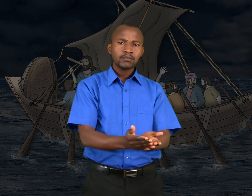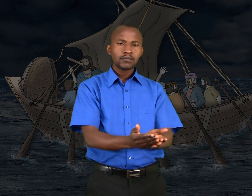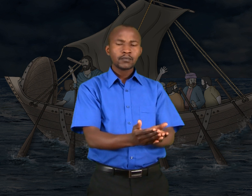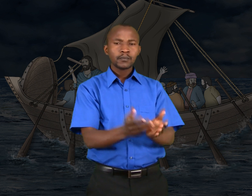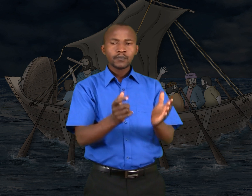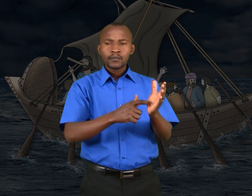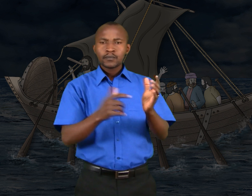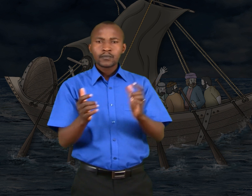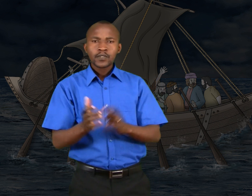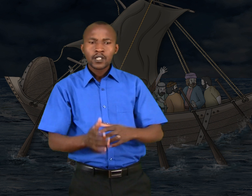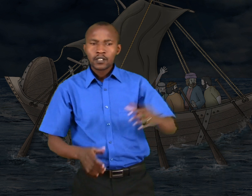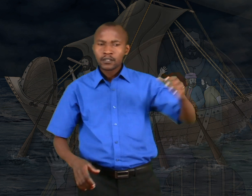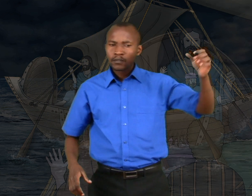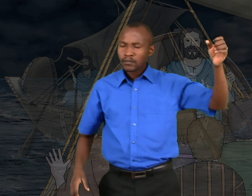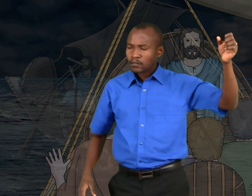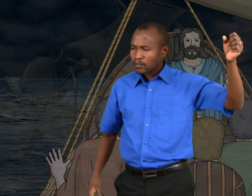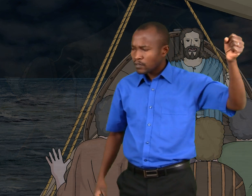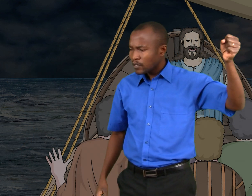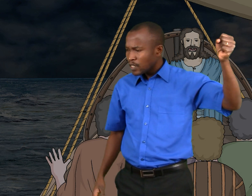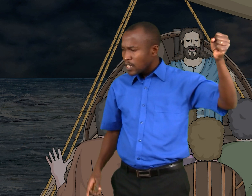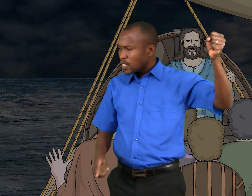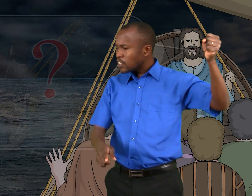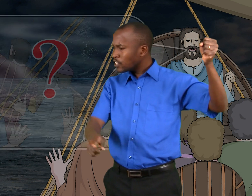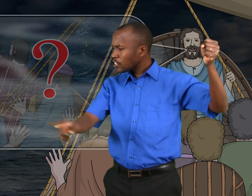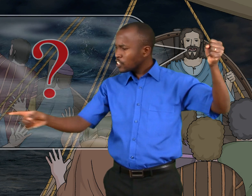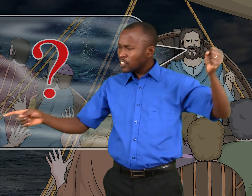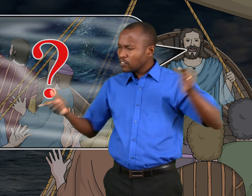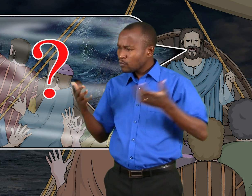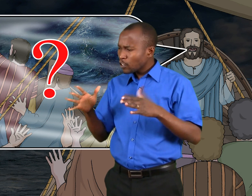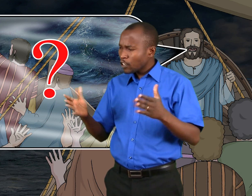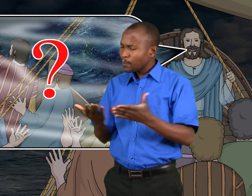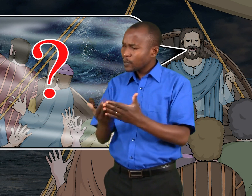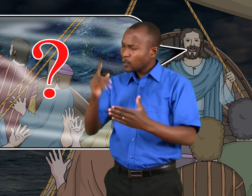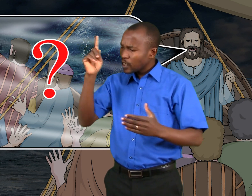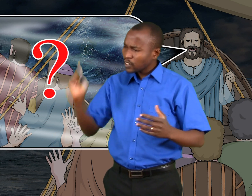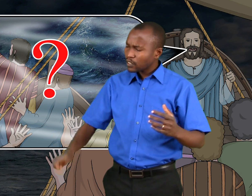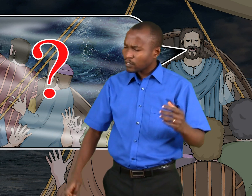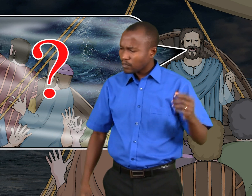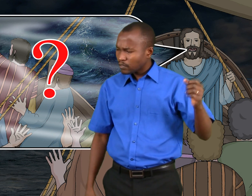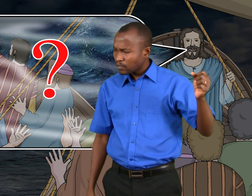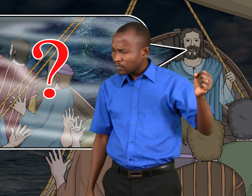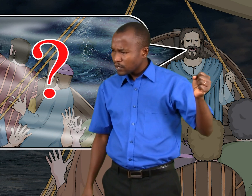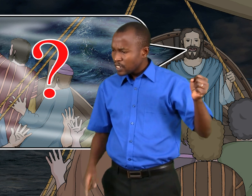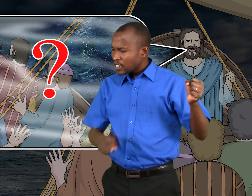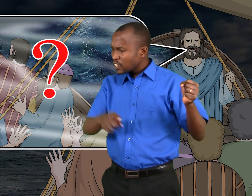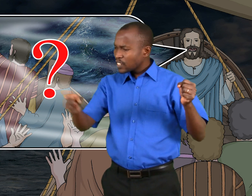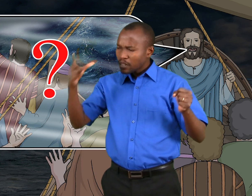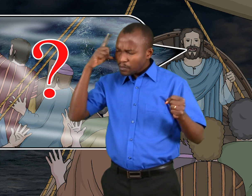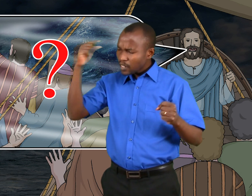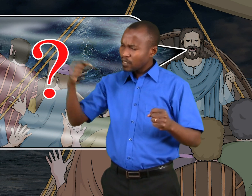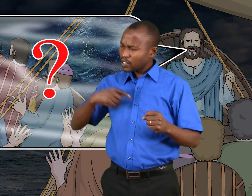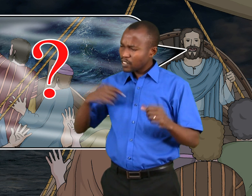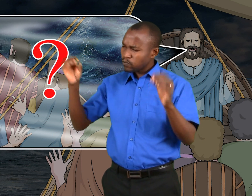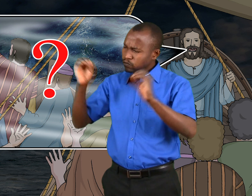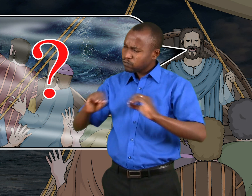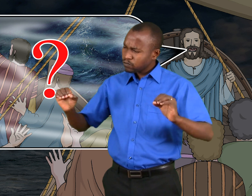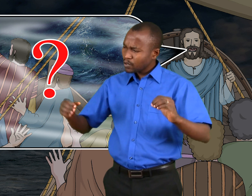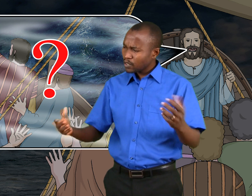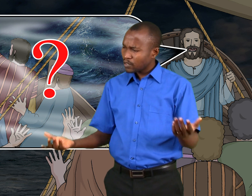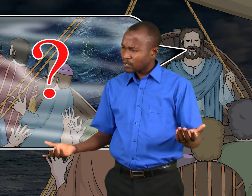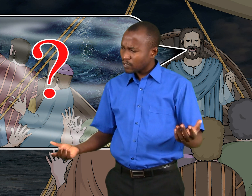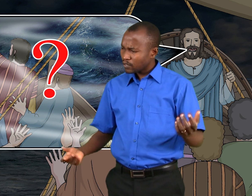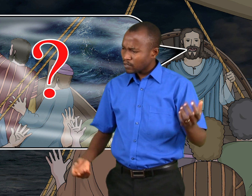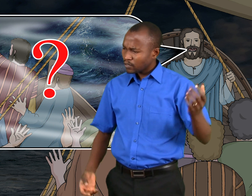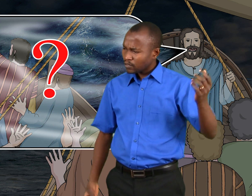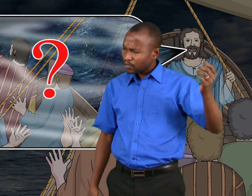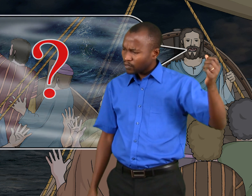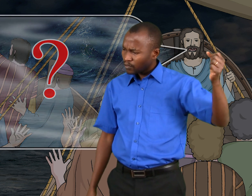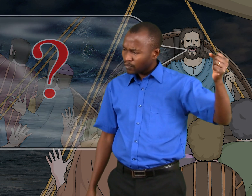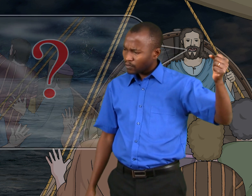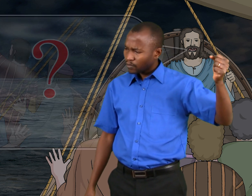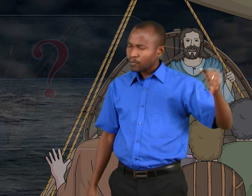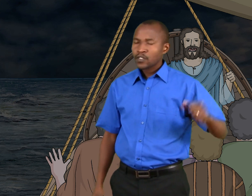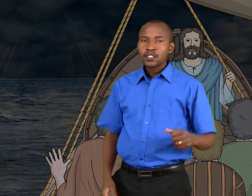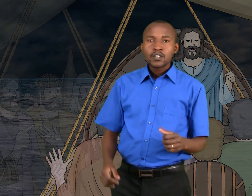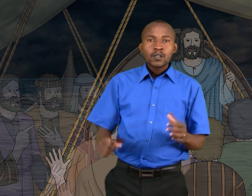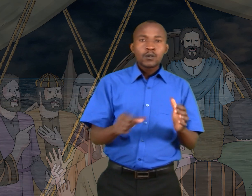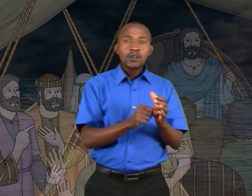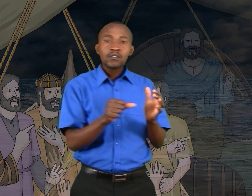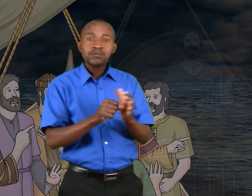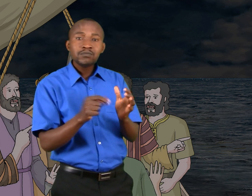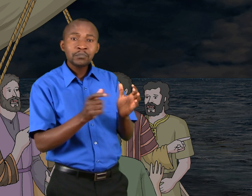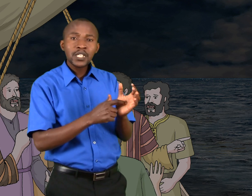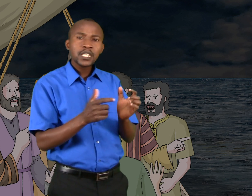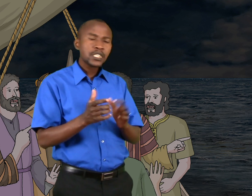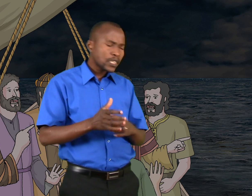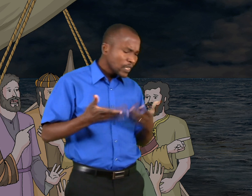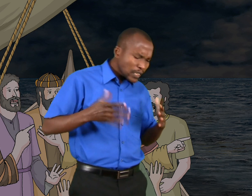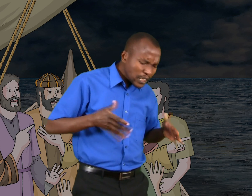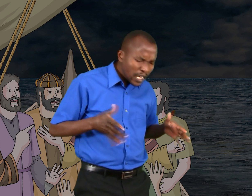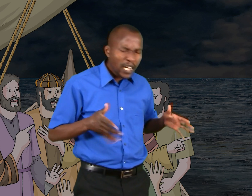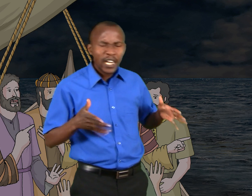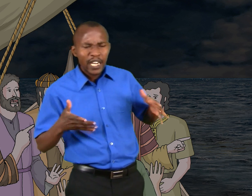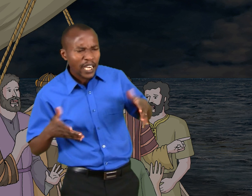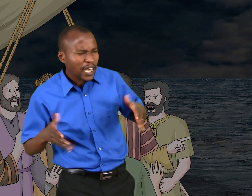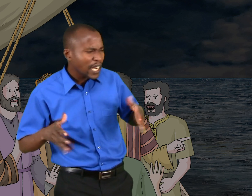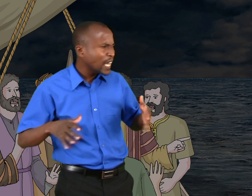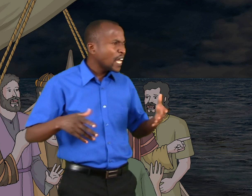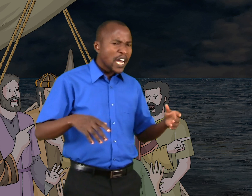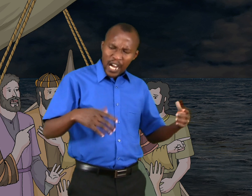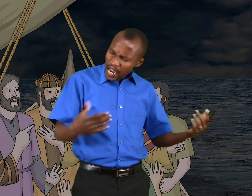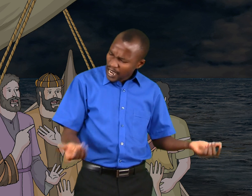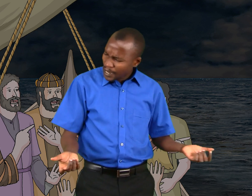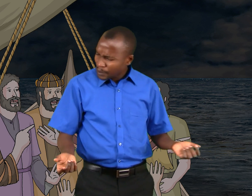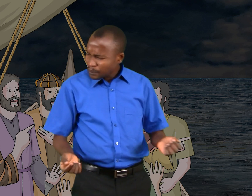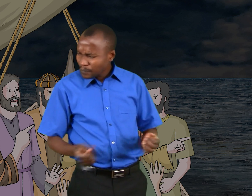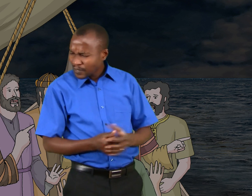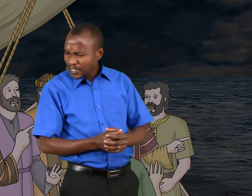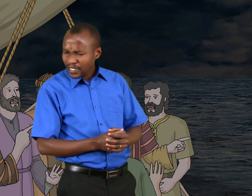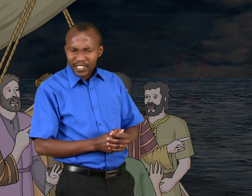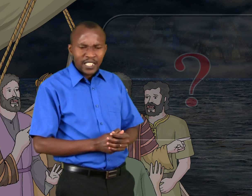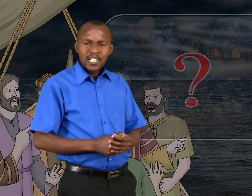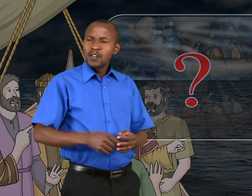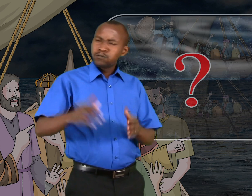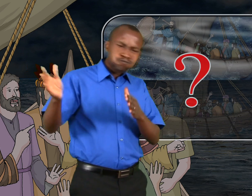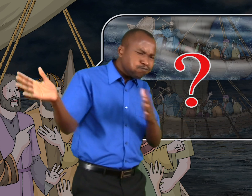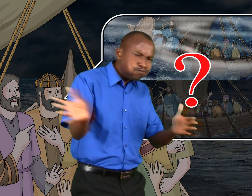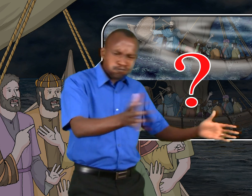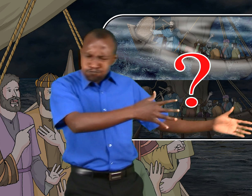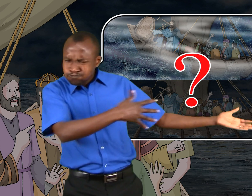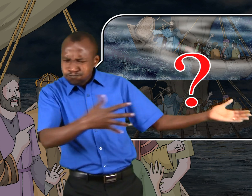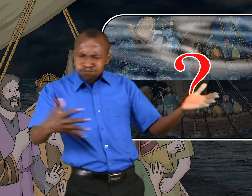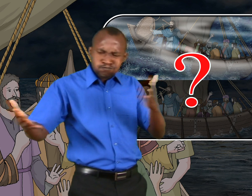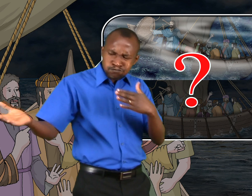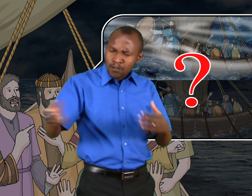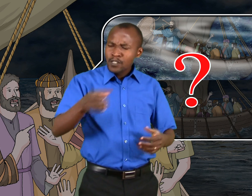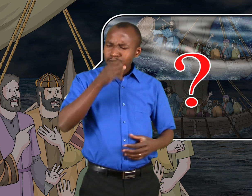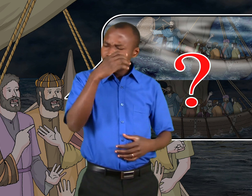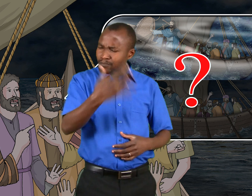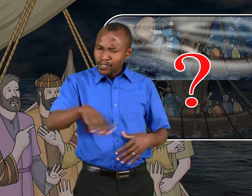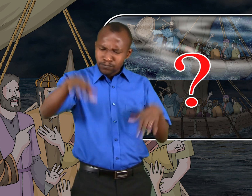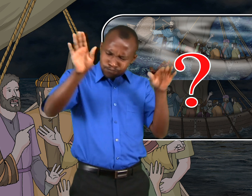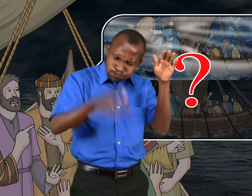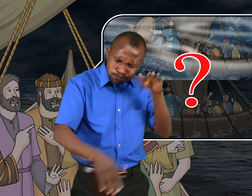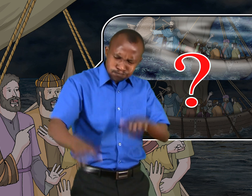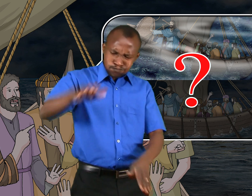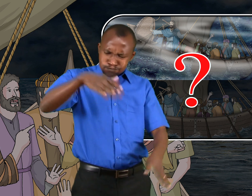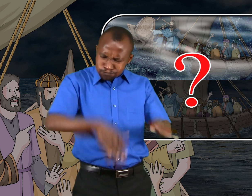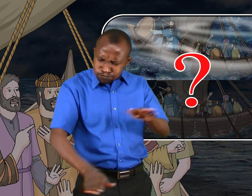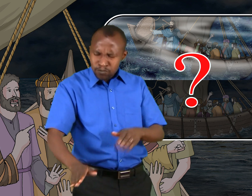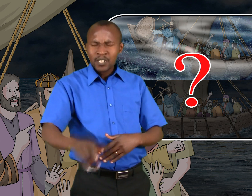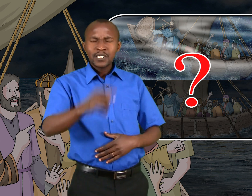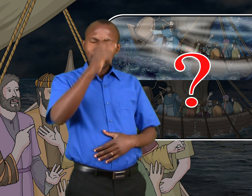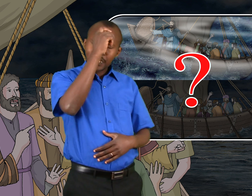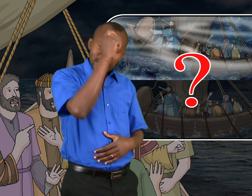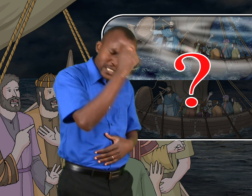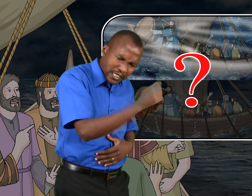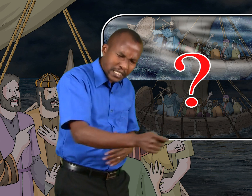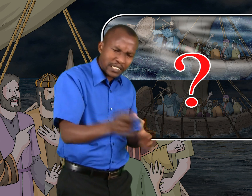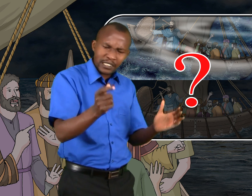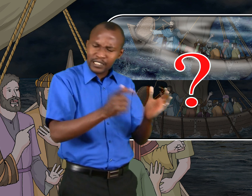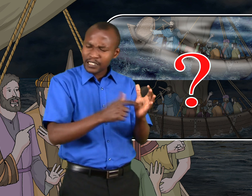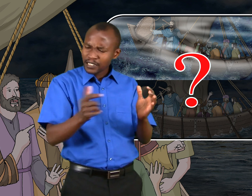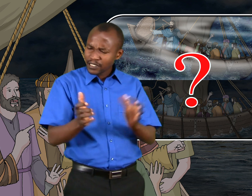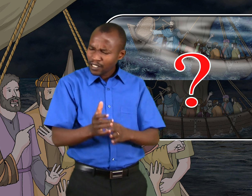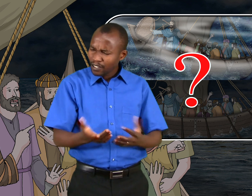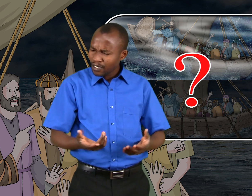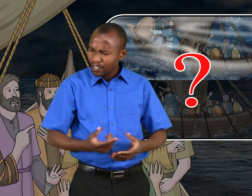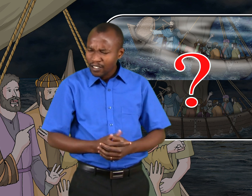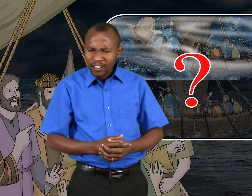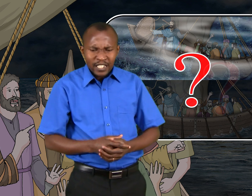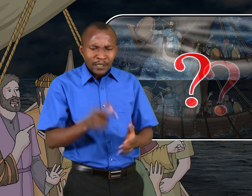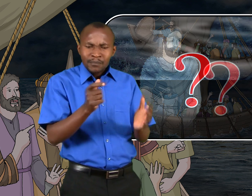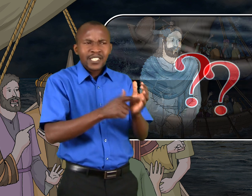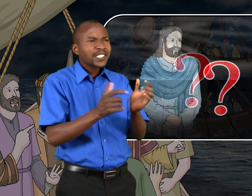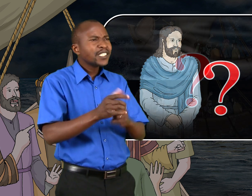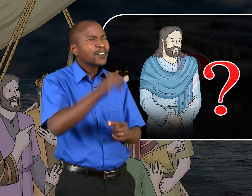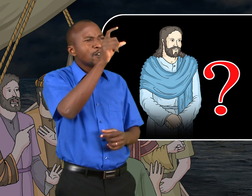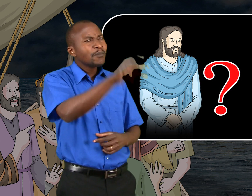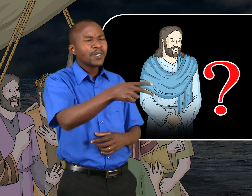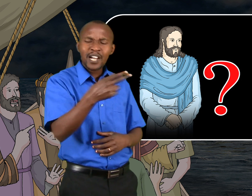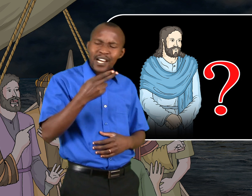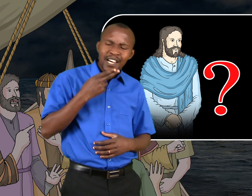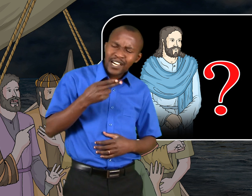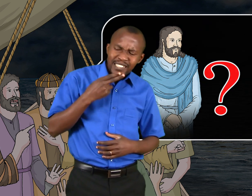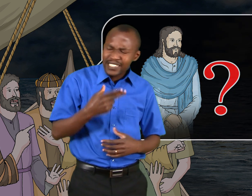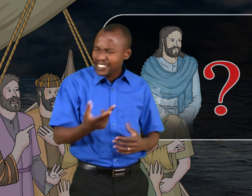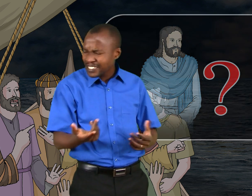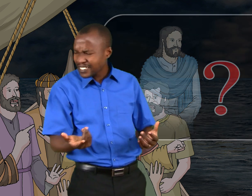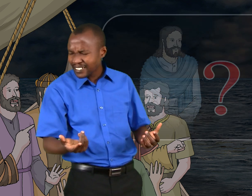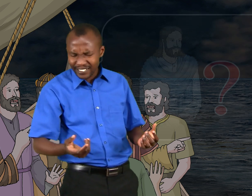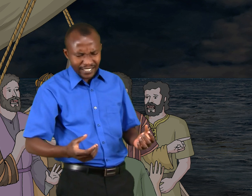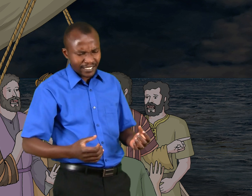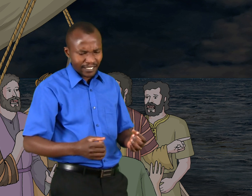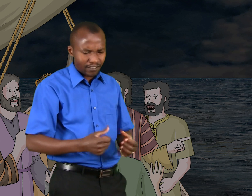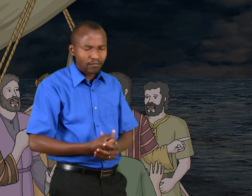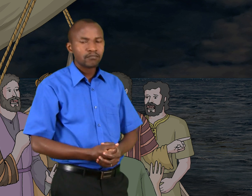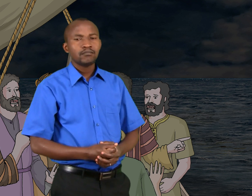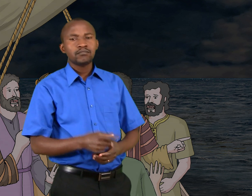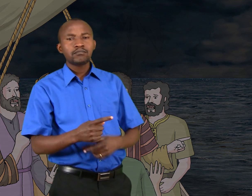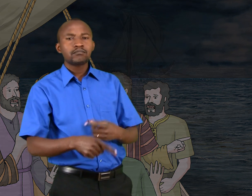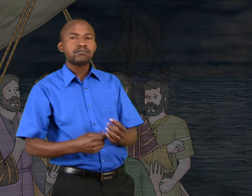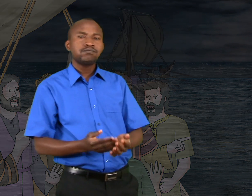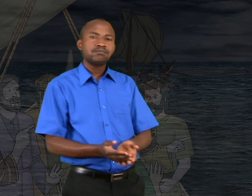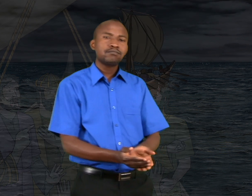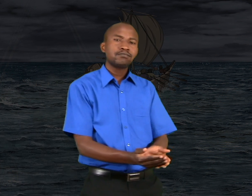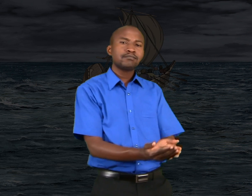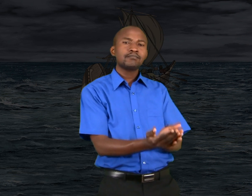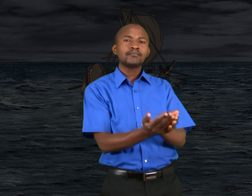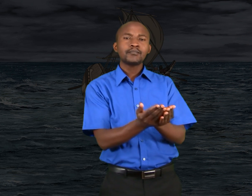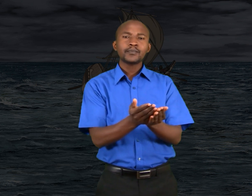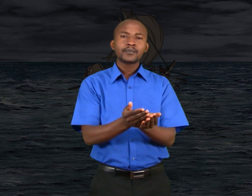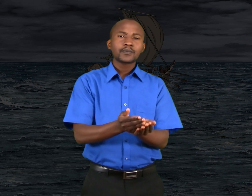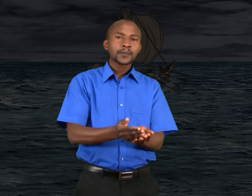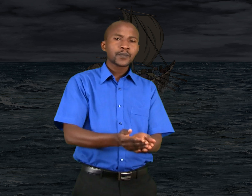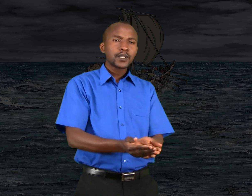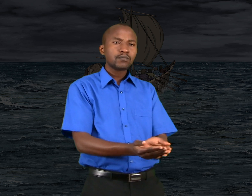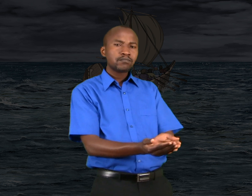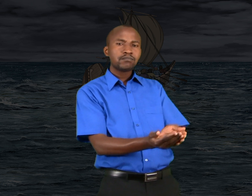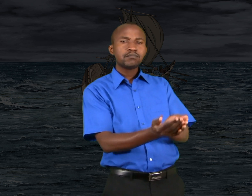“Why are you so afraid?” He asked. “Do you still have no faith?” Overwhelmed with fear, they asked one another, “Who is this, that even the wind and the sea obey Him?”